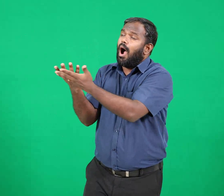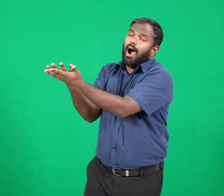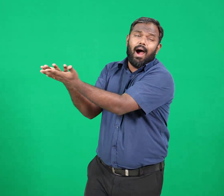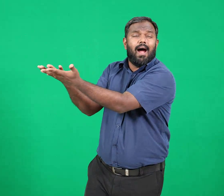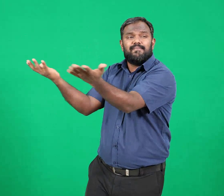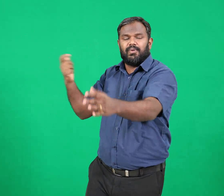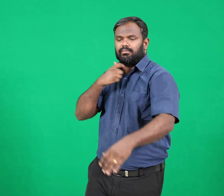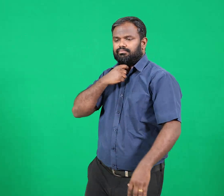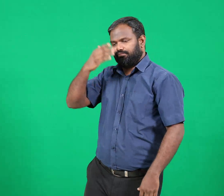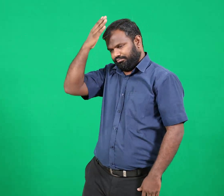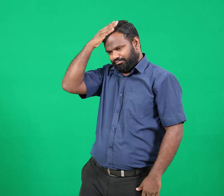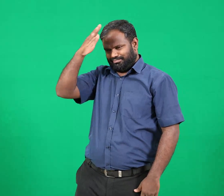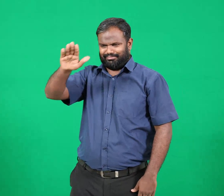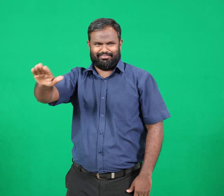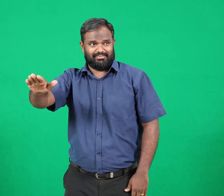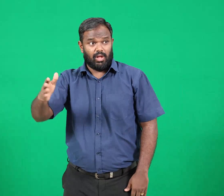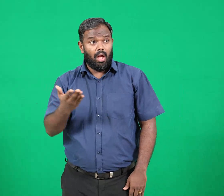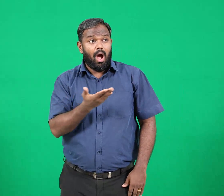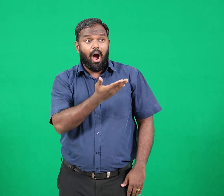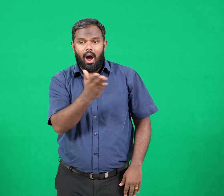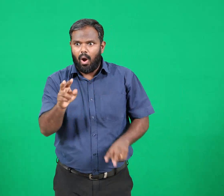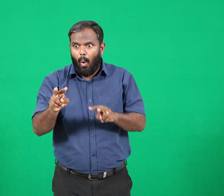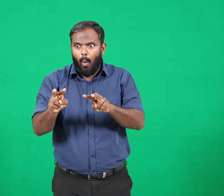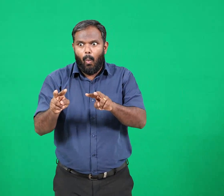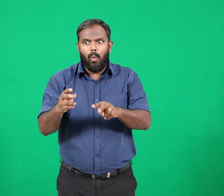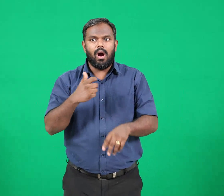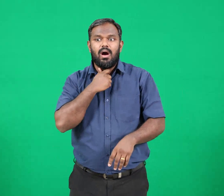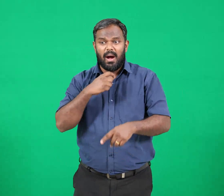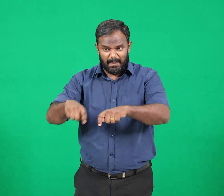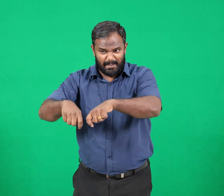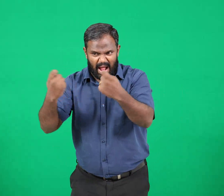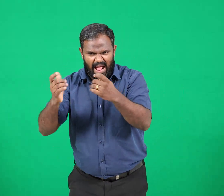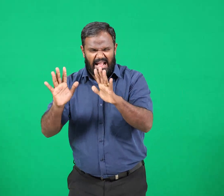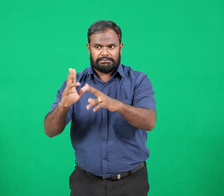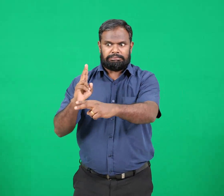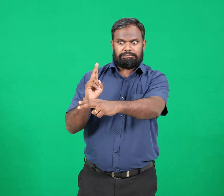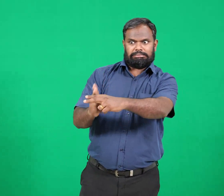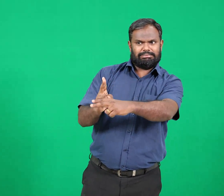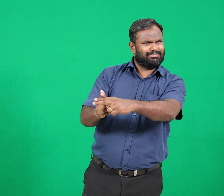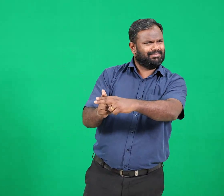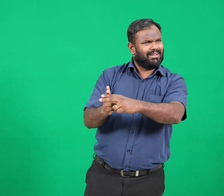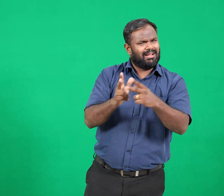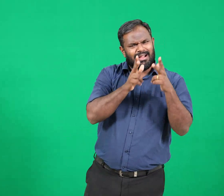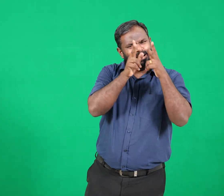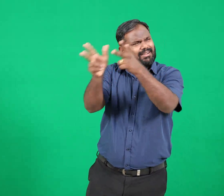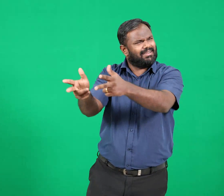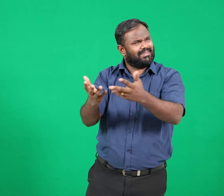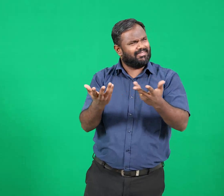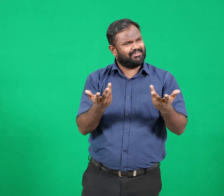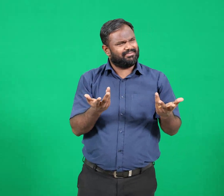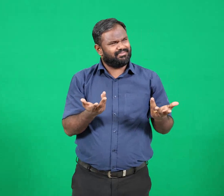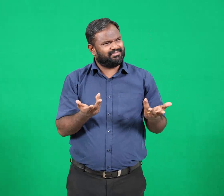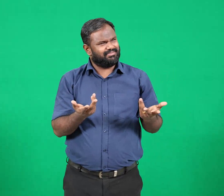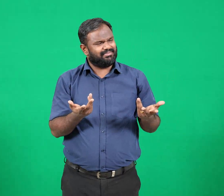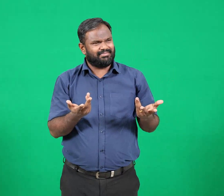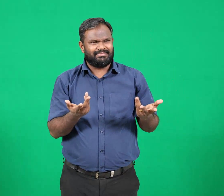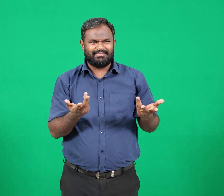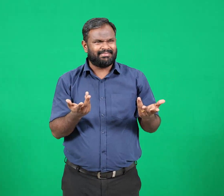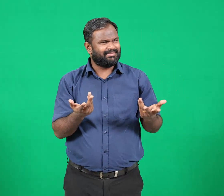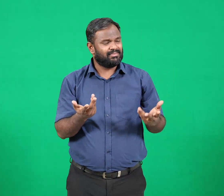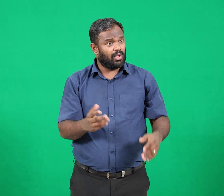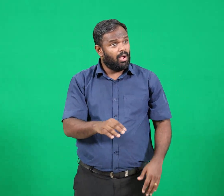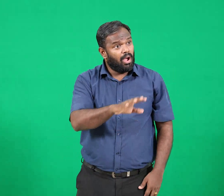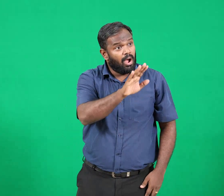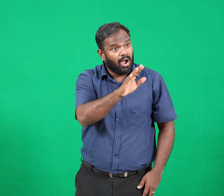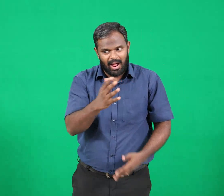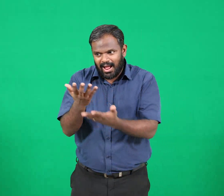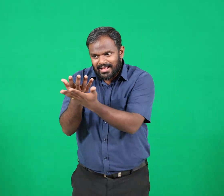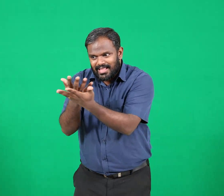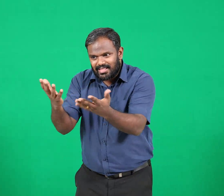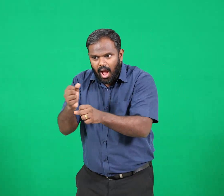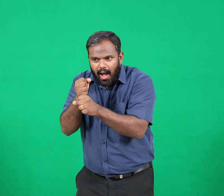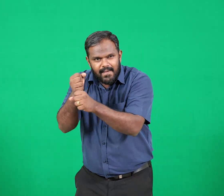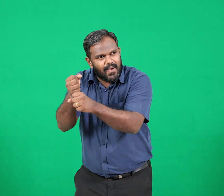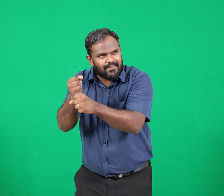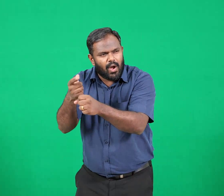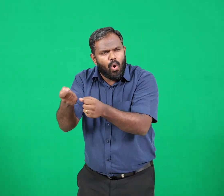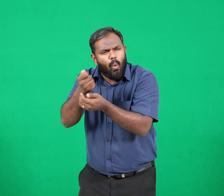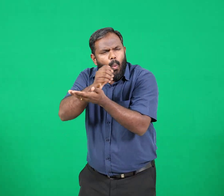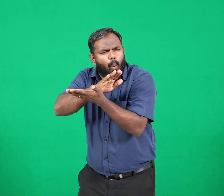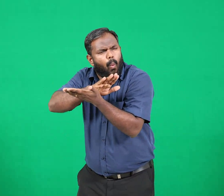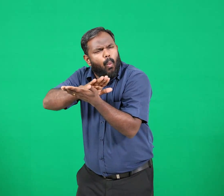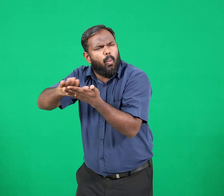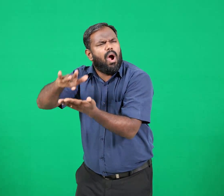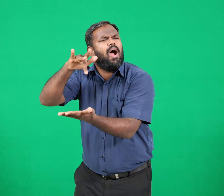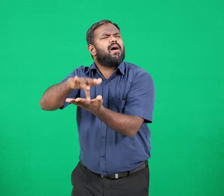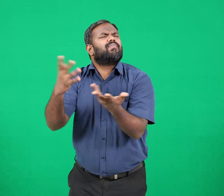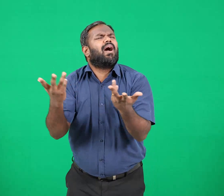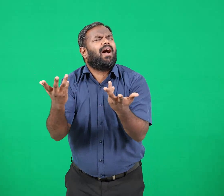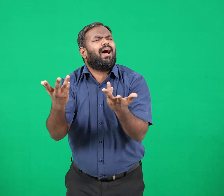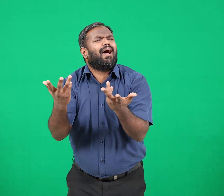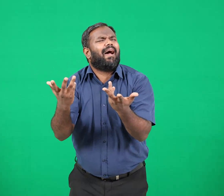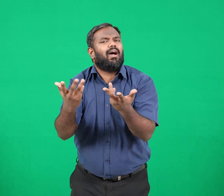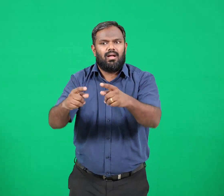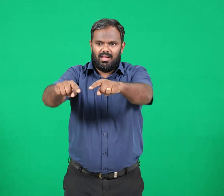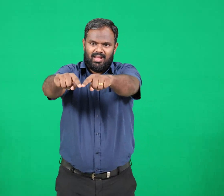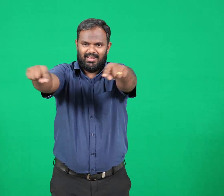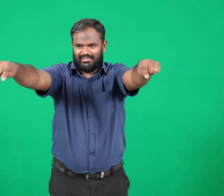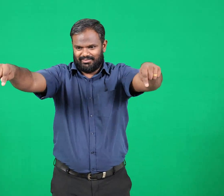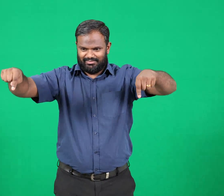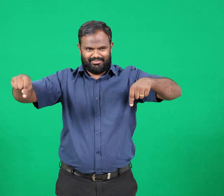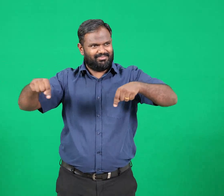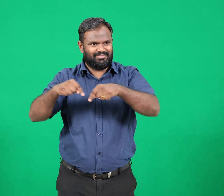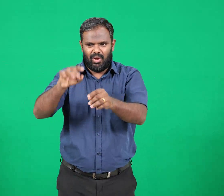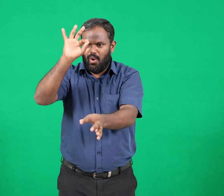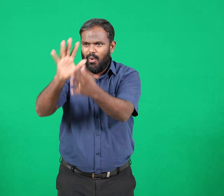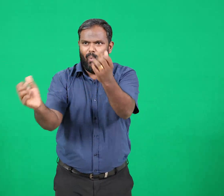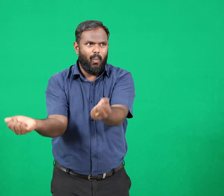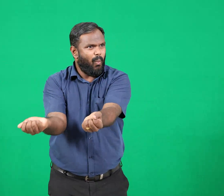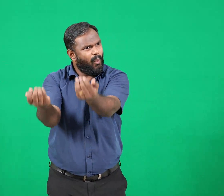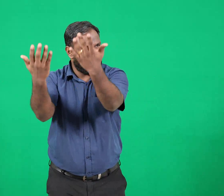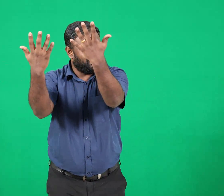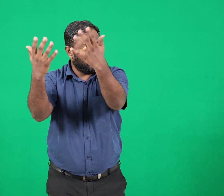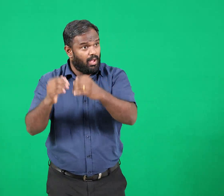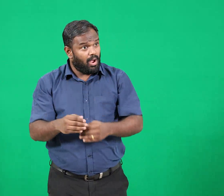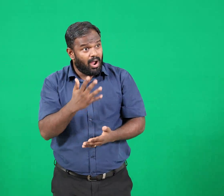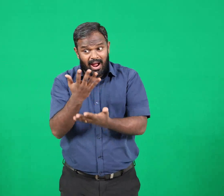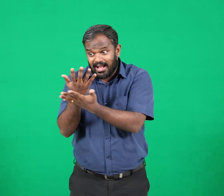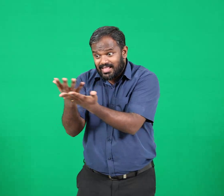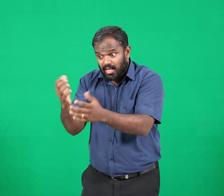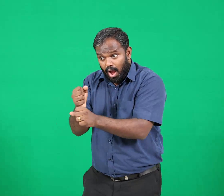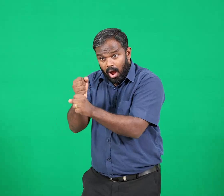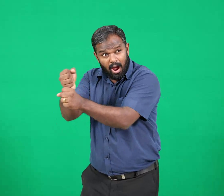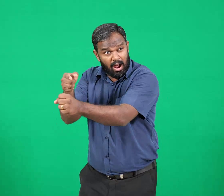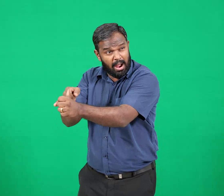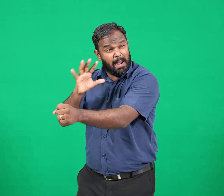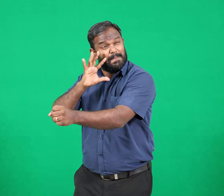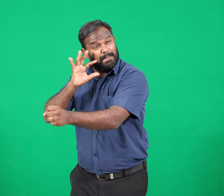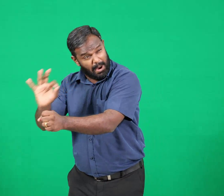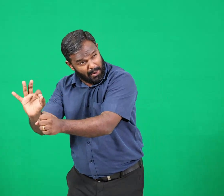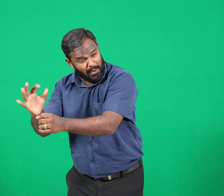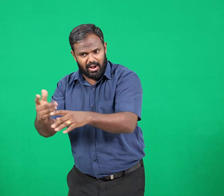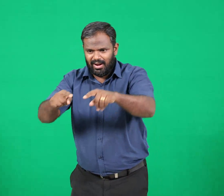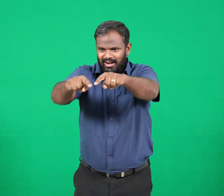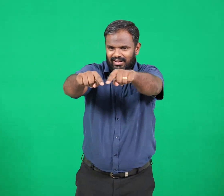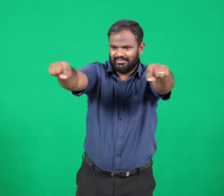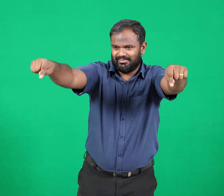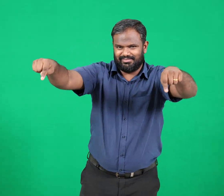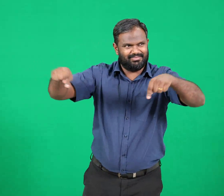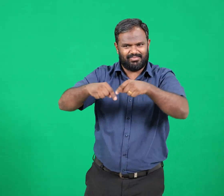Which is greater: the gift, or the altar that makes it sacred?